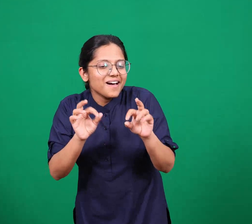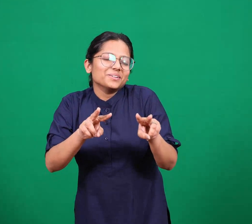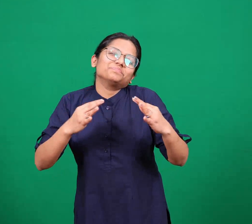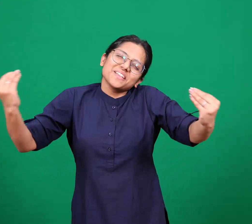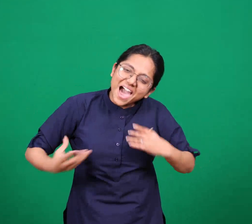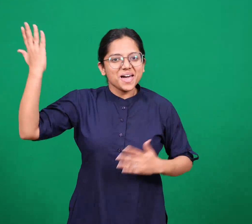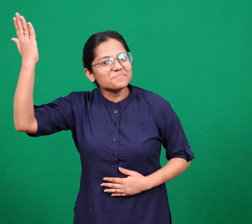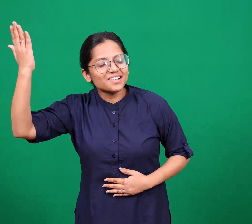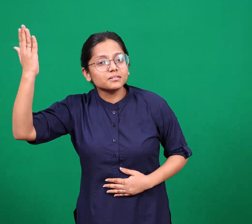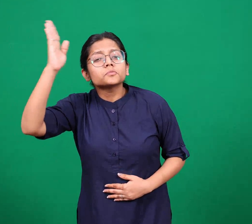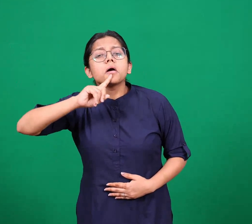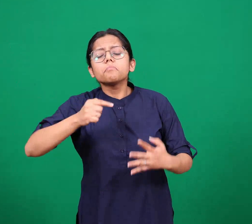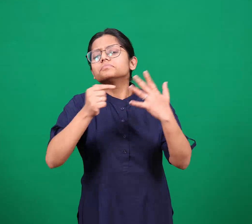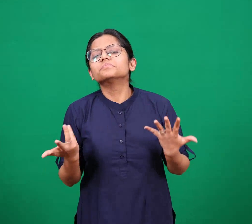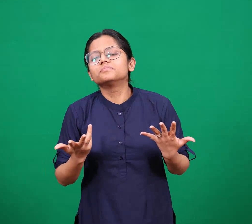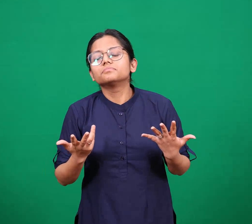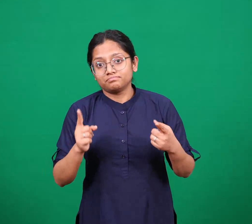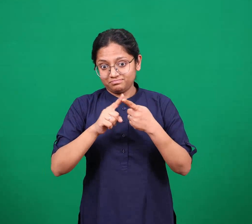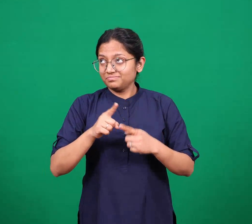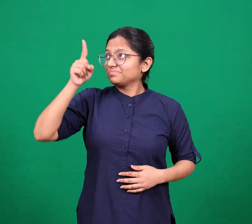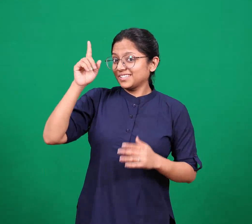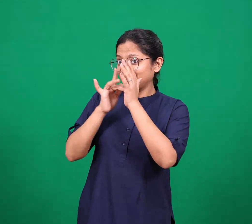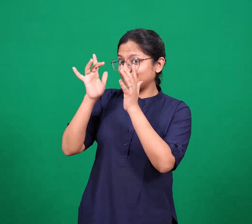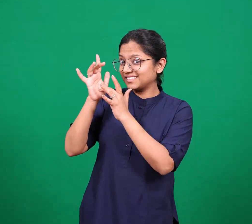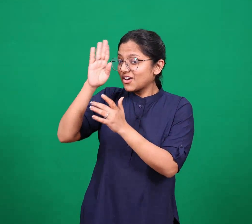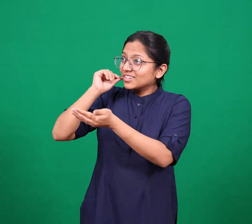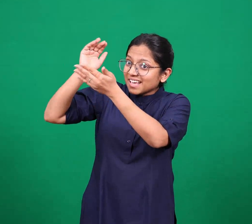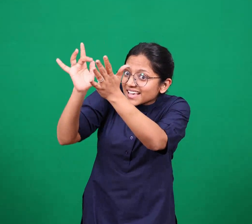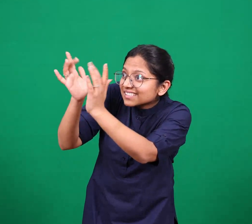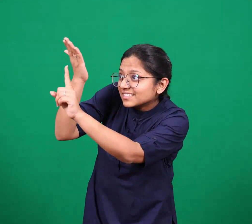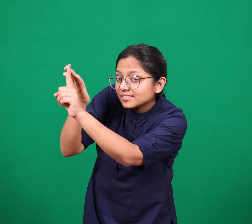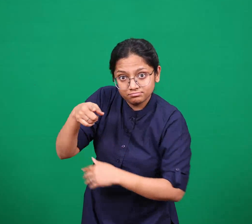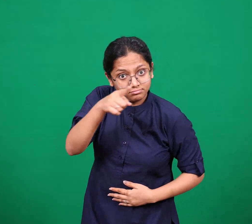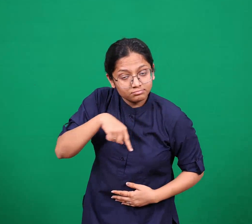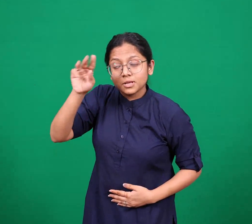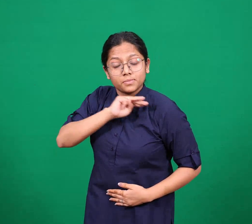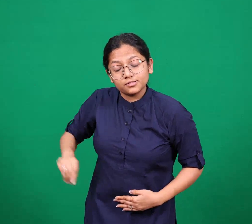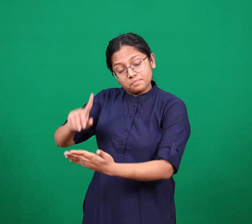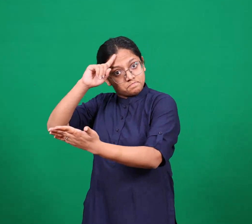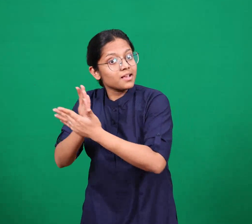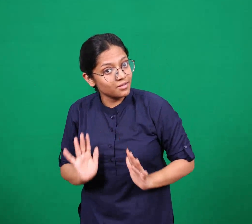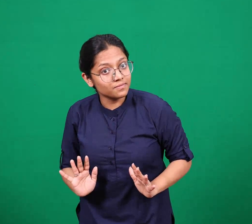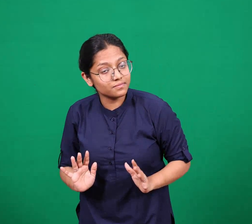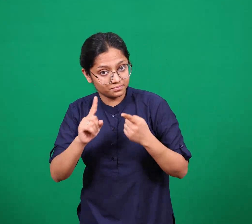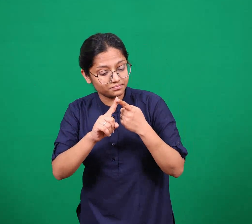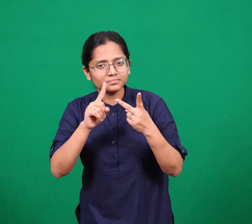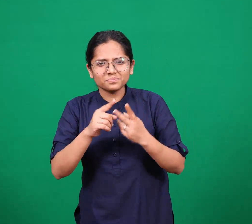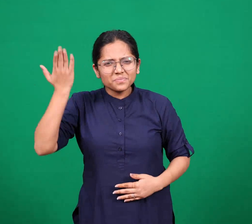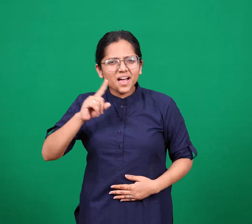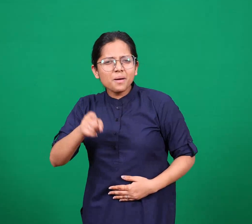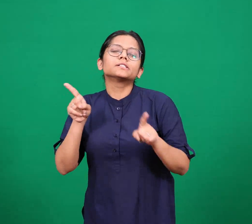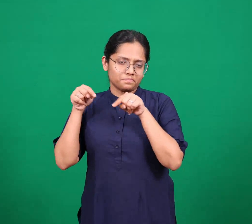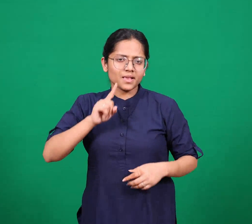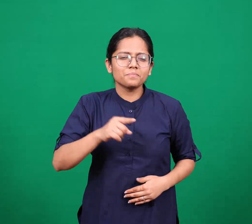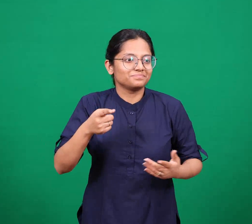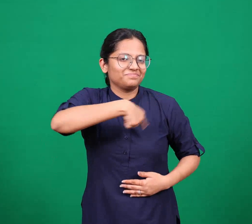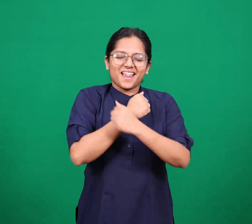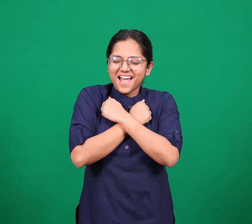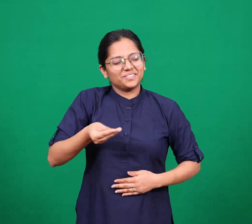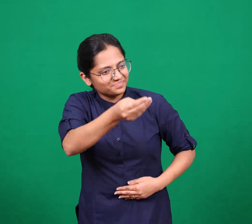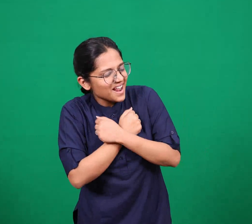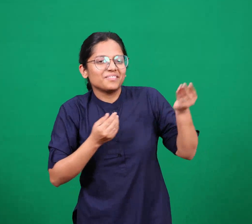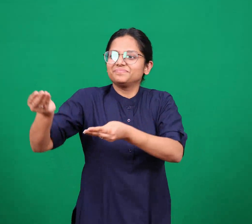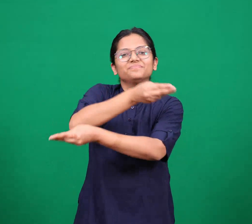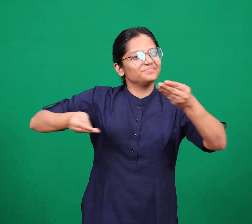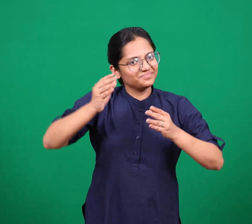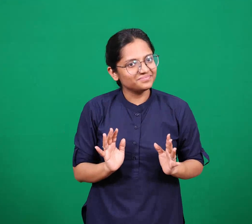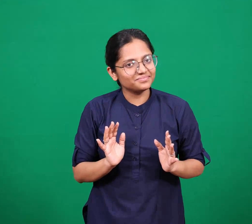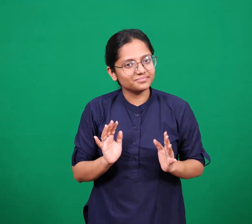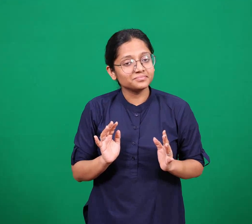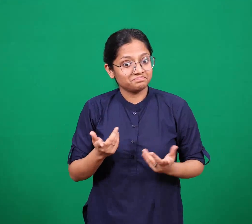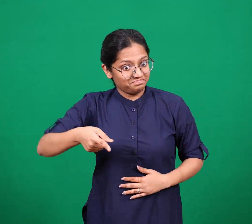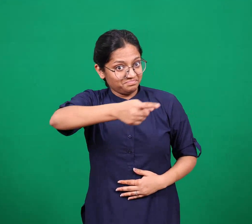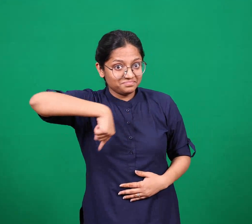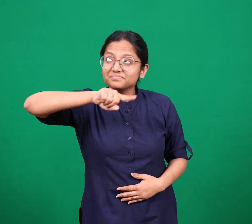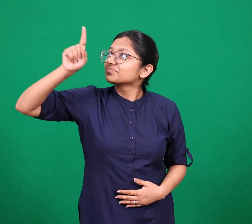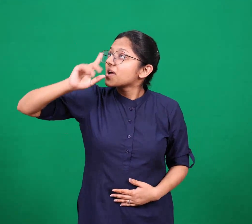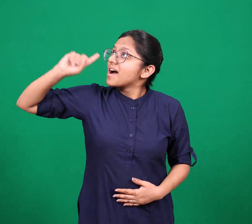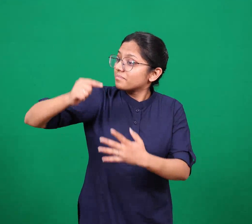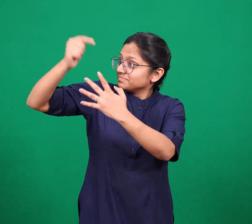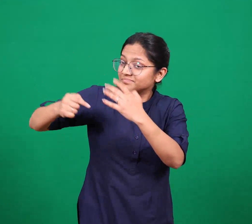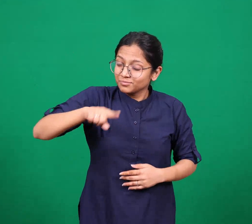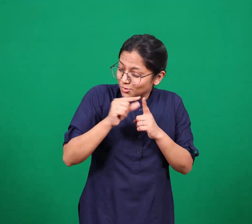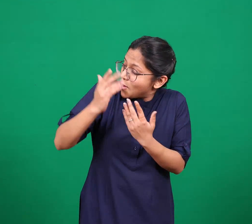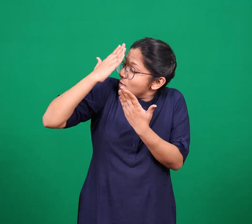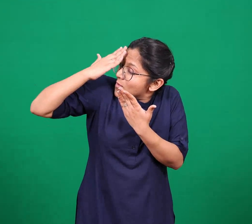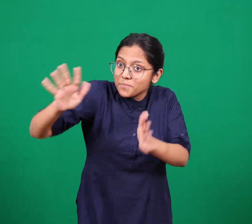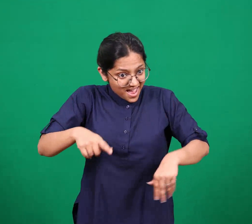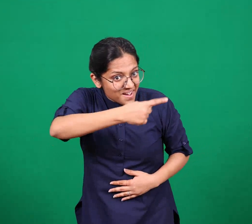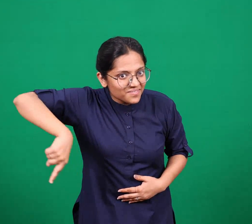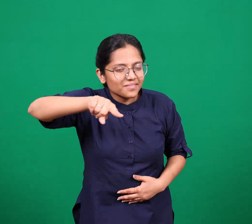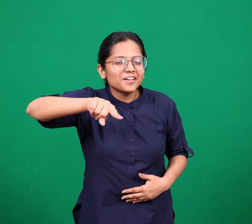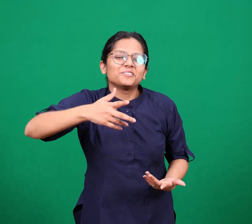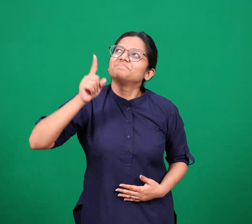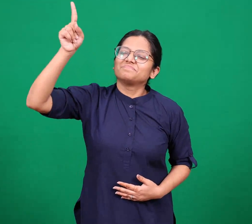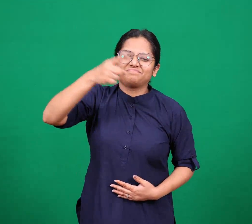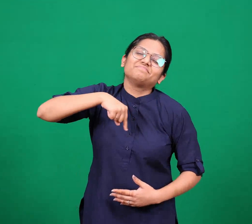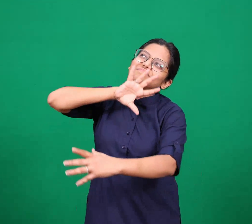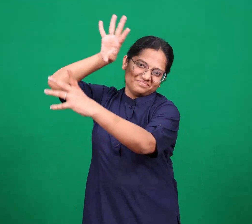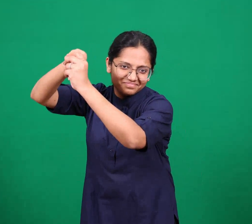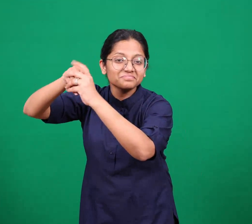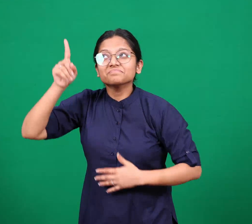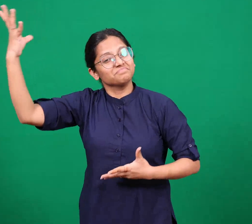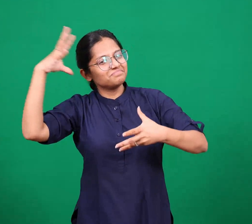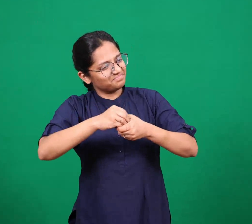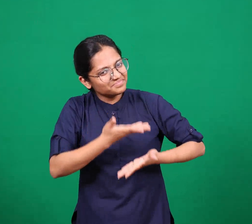And this is His commandment: that we should believe in the name of His Son, Jesus Christ, and we should love one another just as He commanded us.